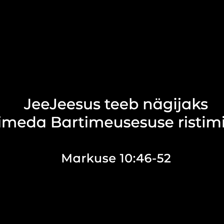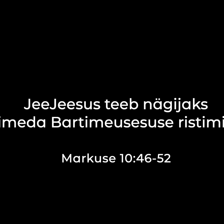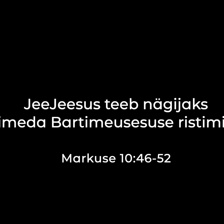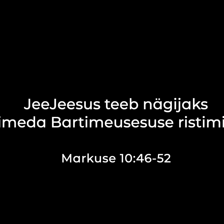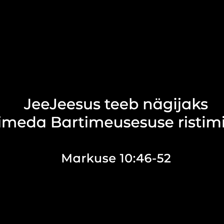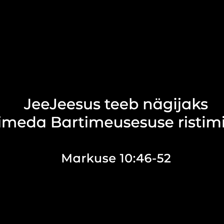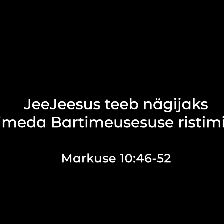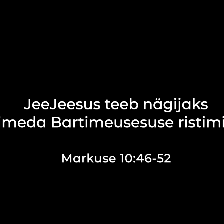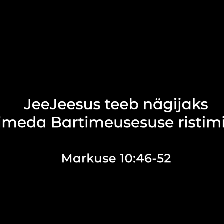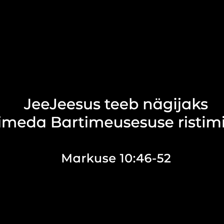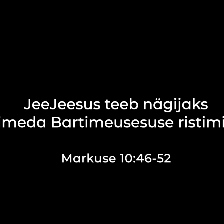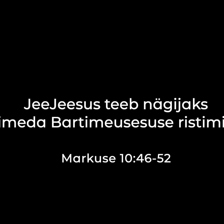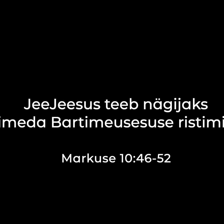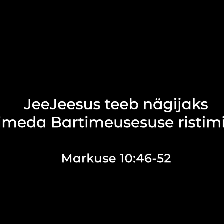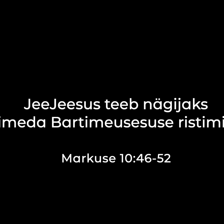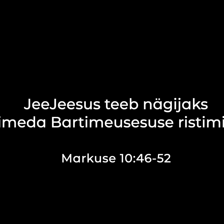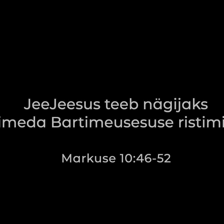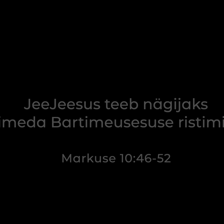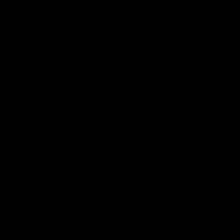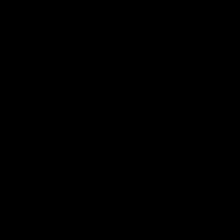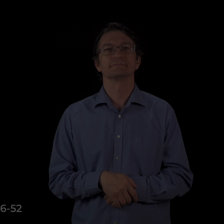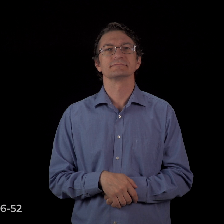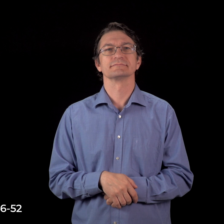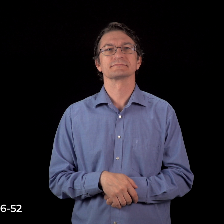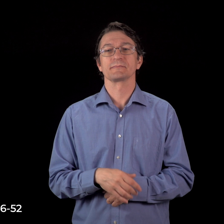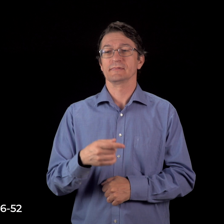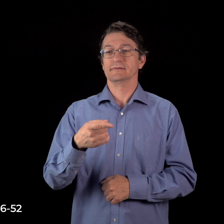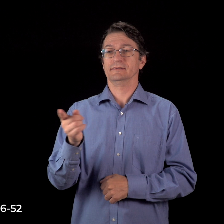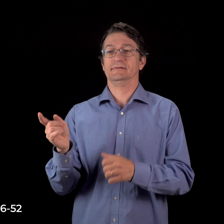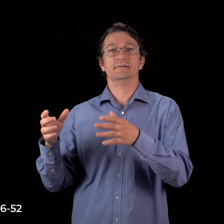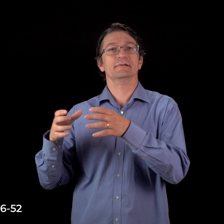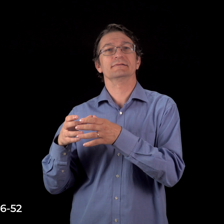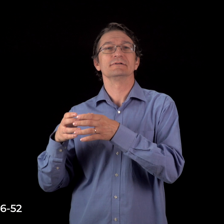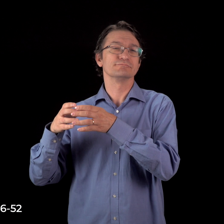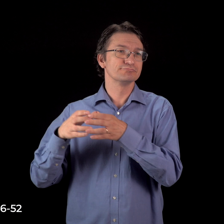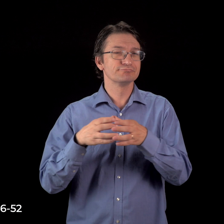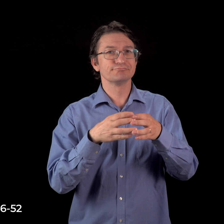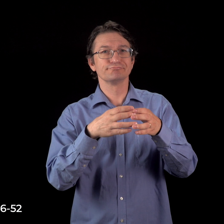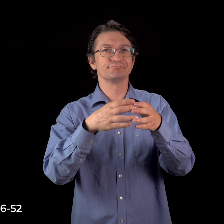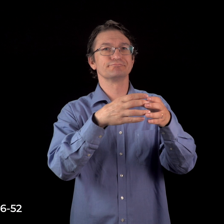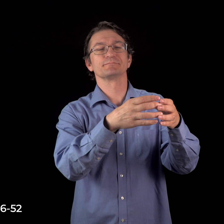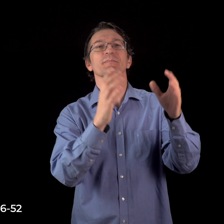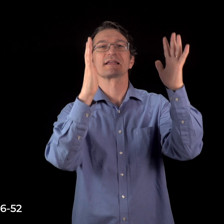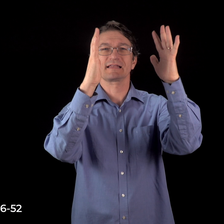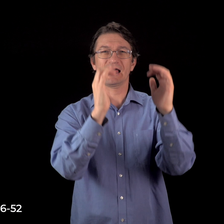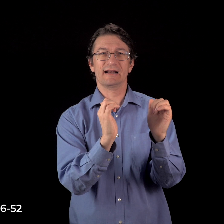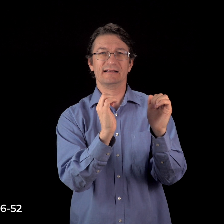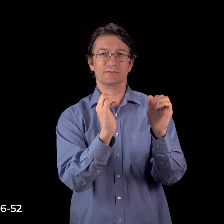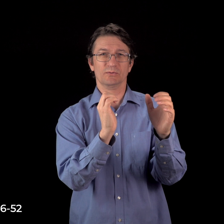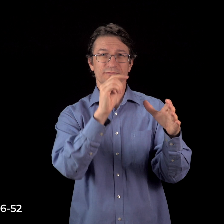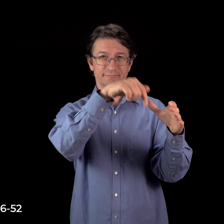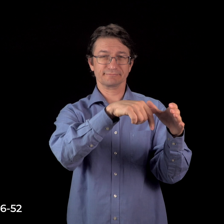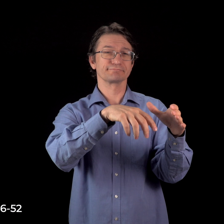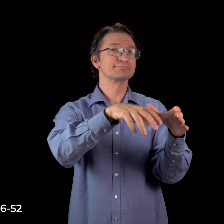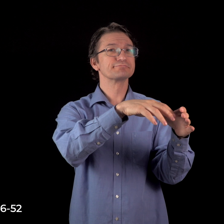Next, they came to Jericho.